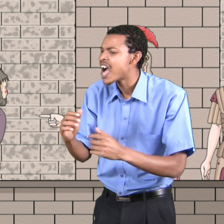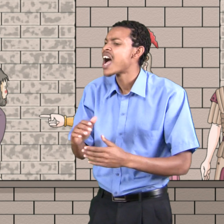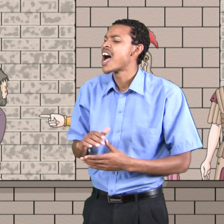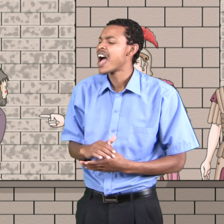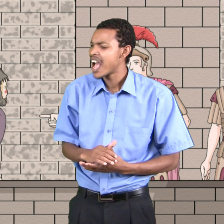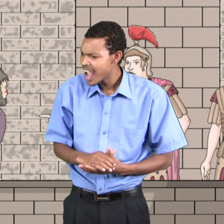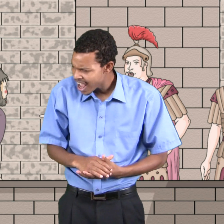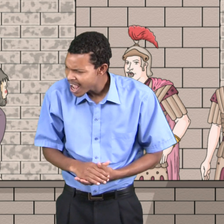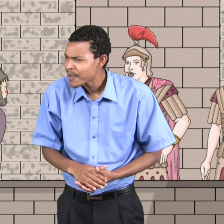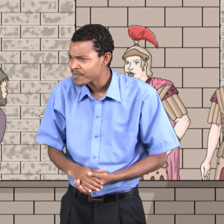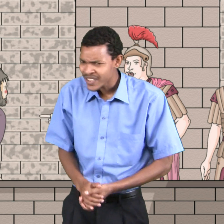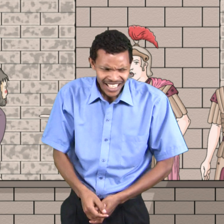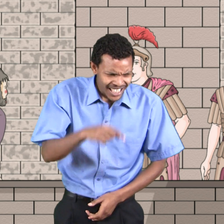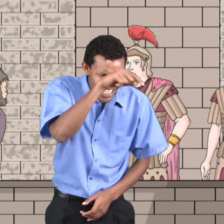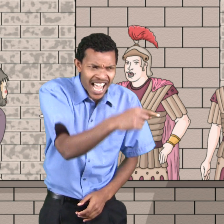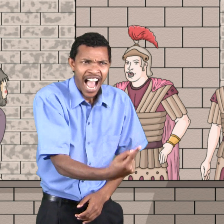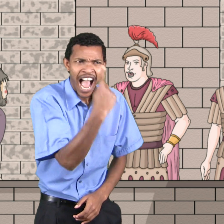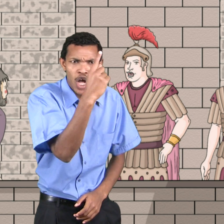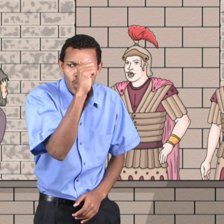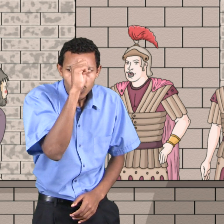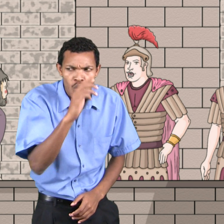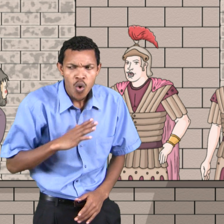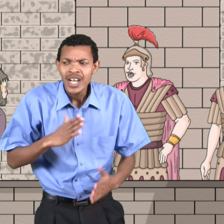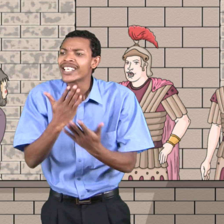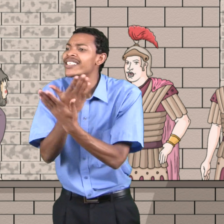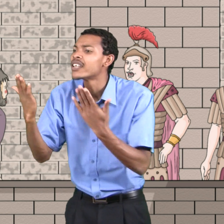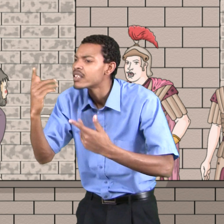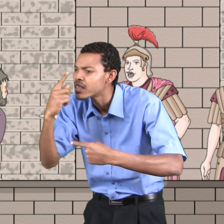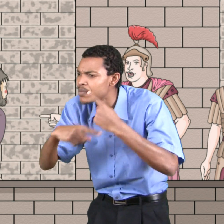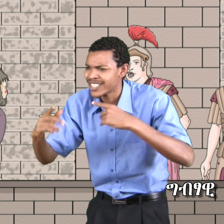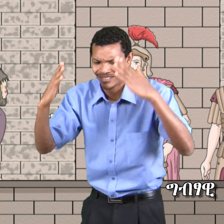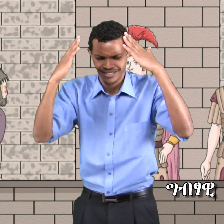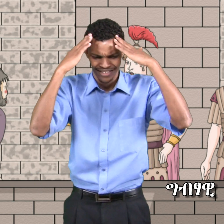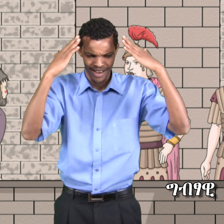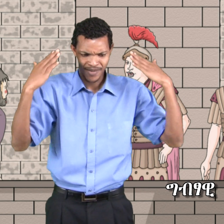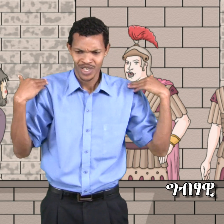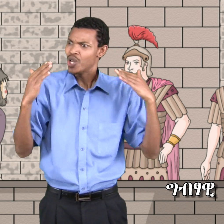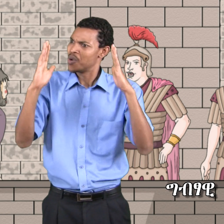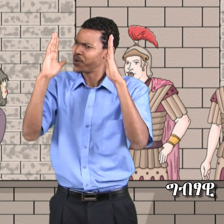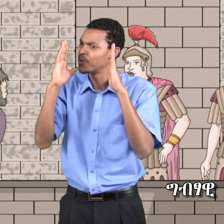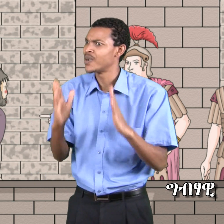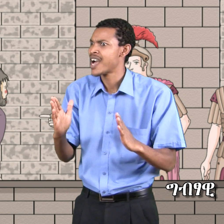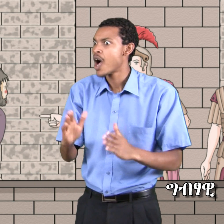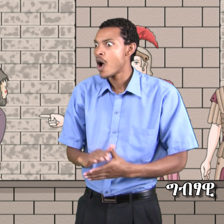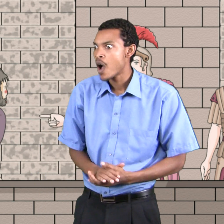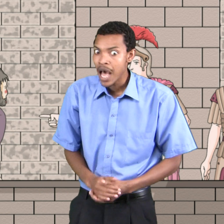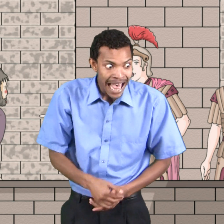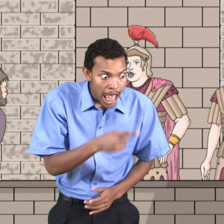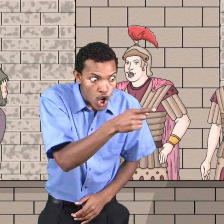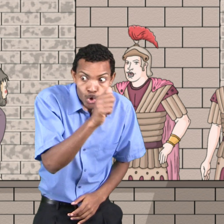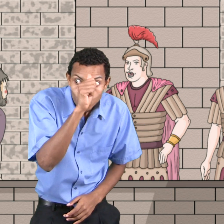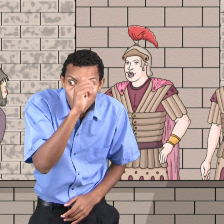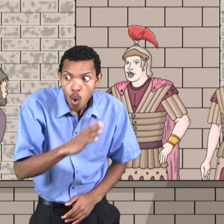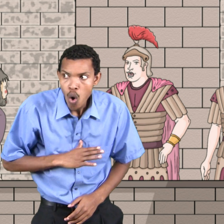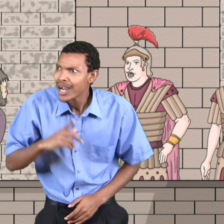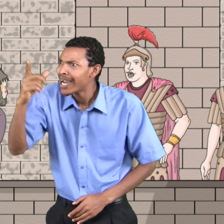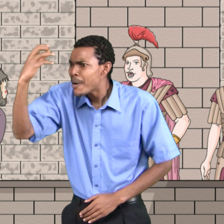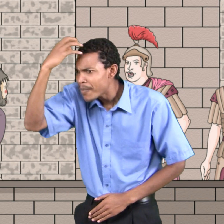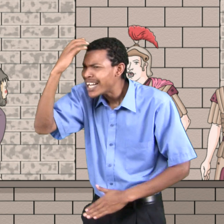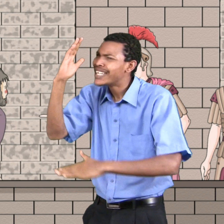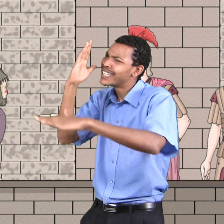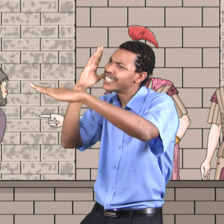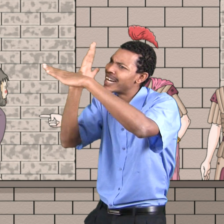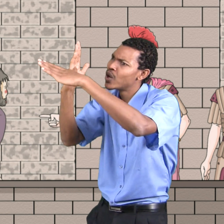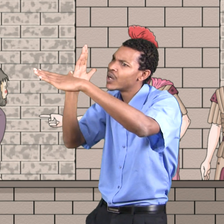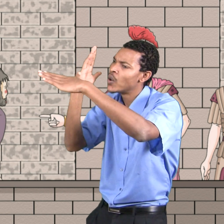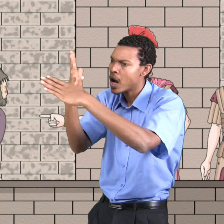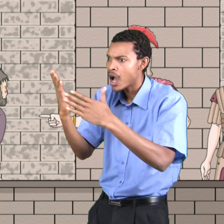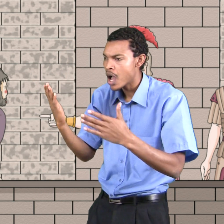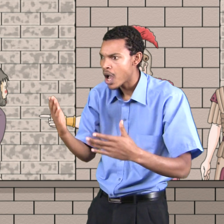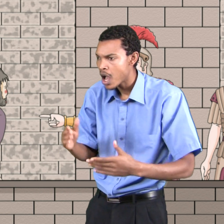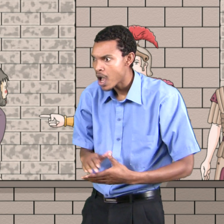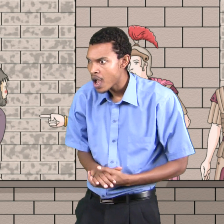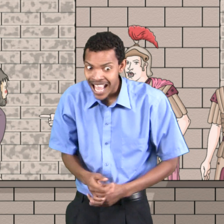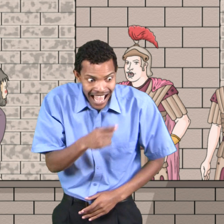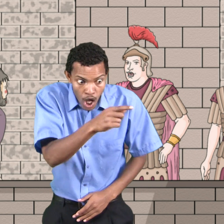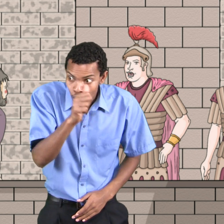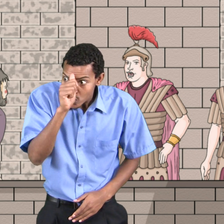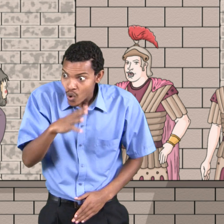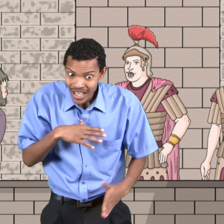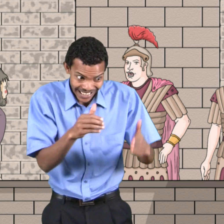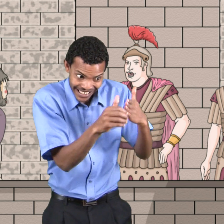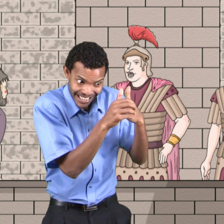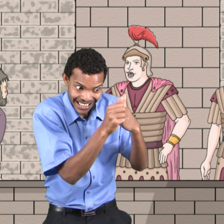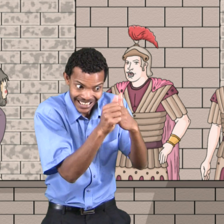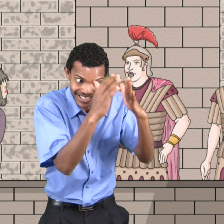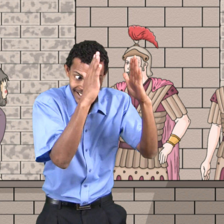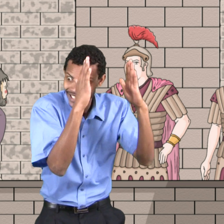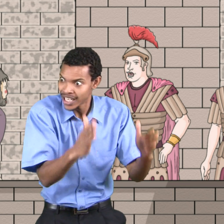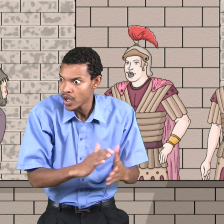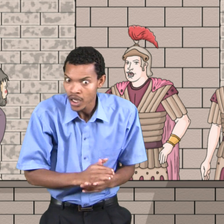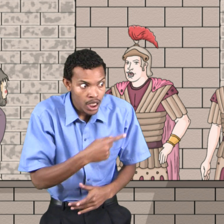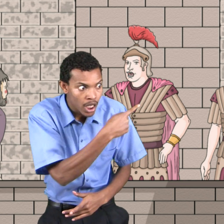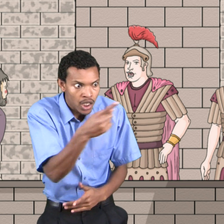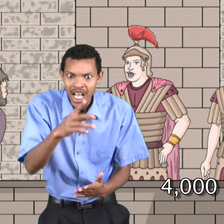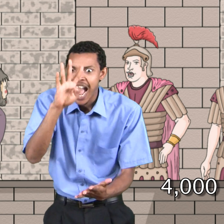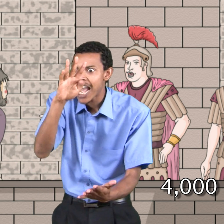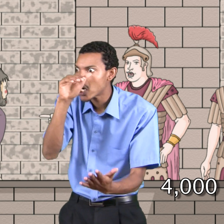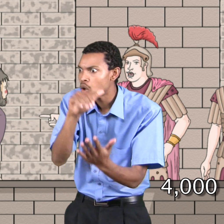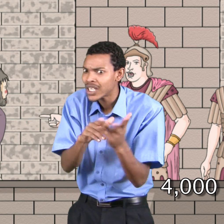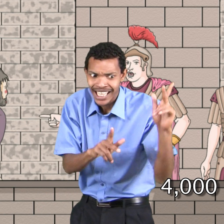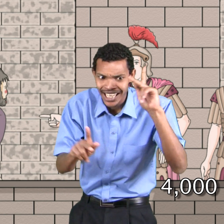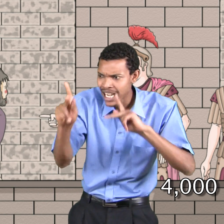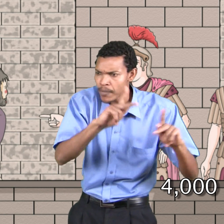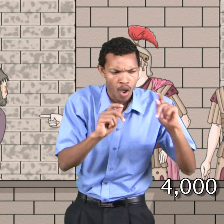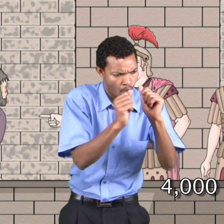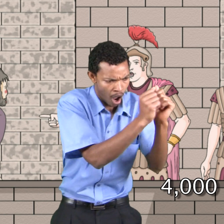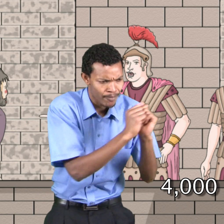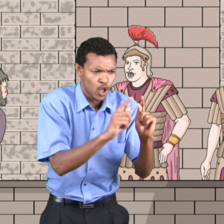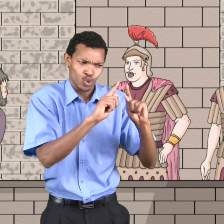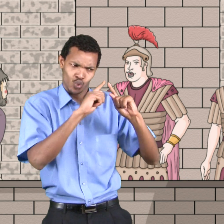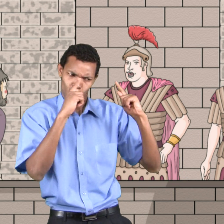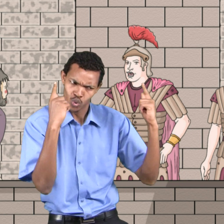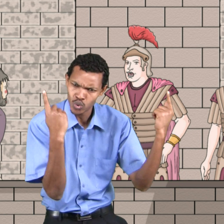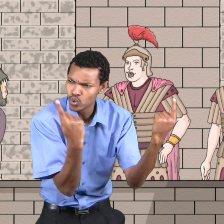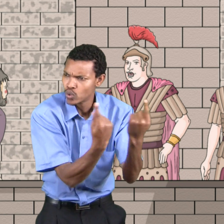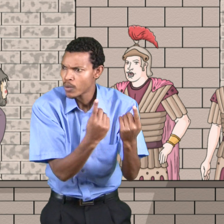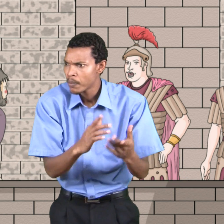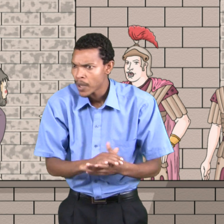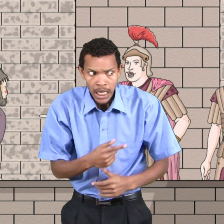“Do you speak Greek?” he replied.